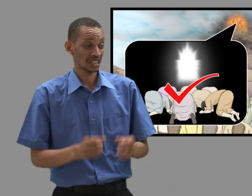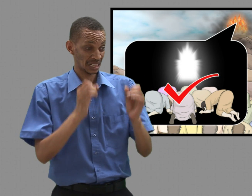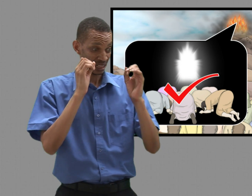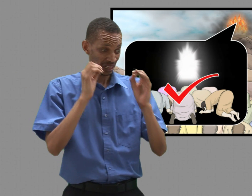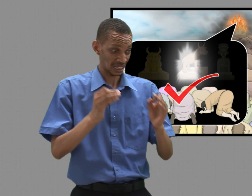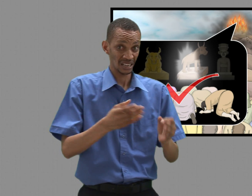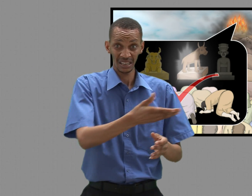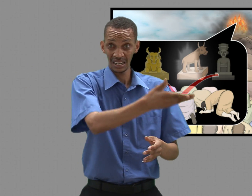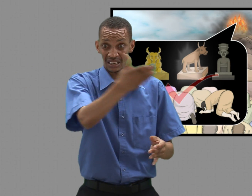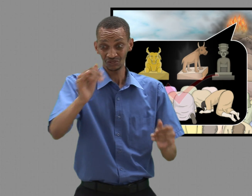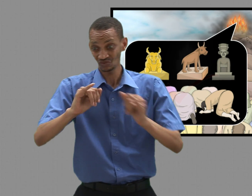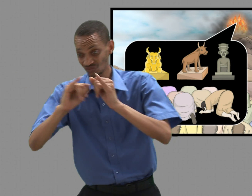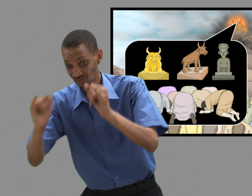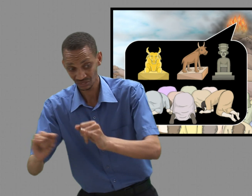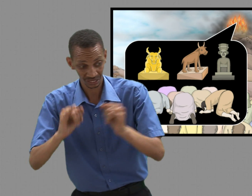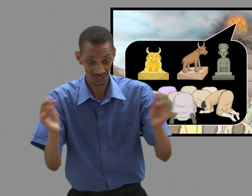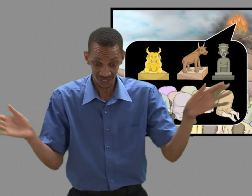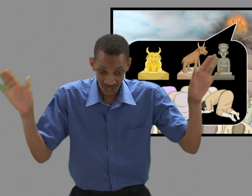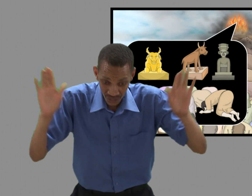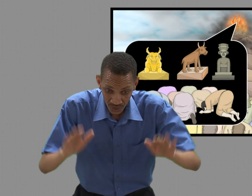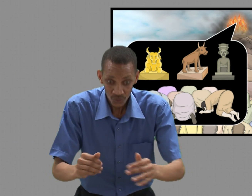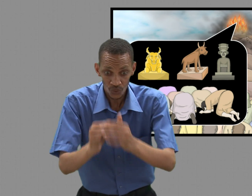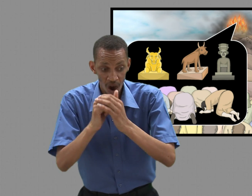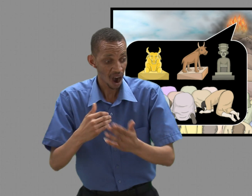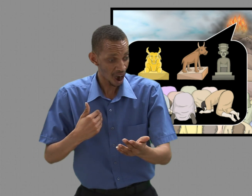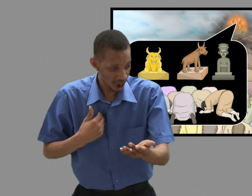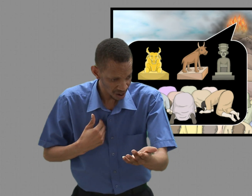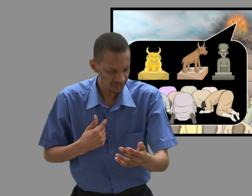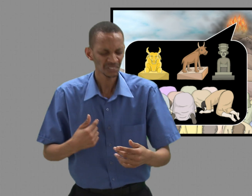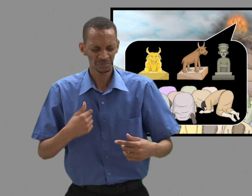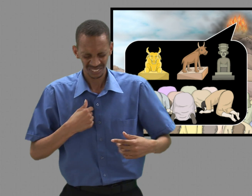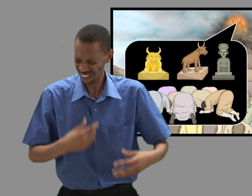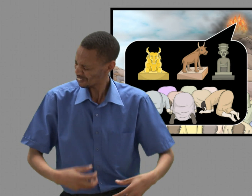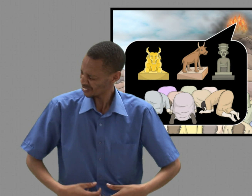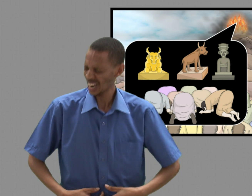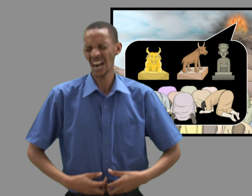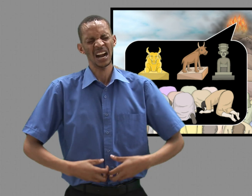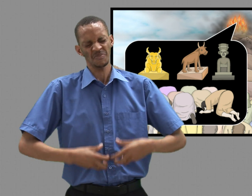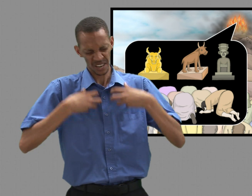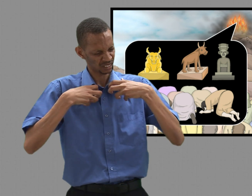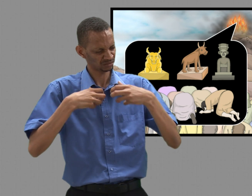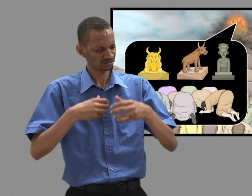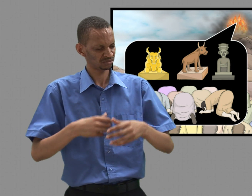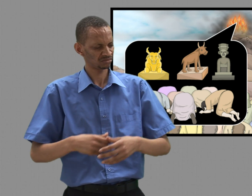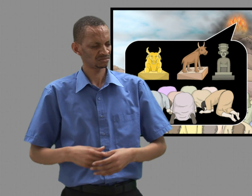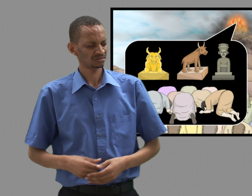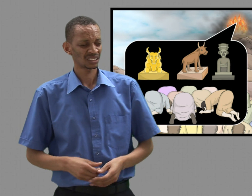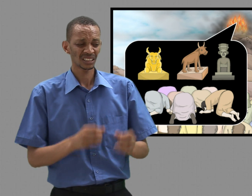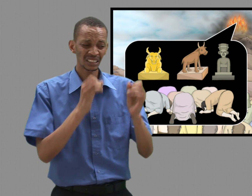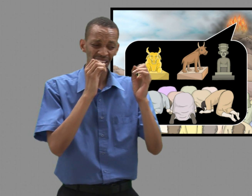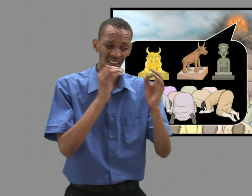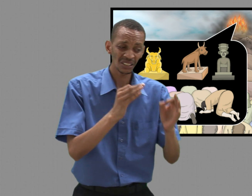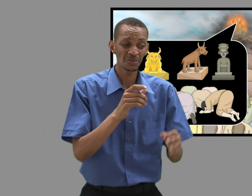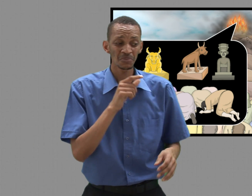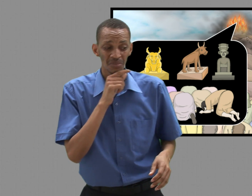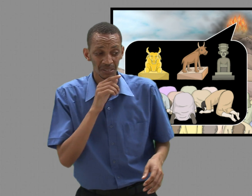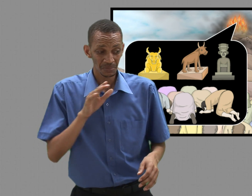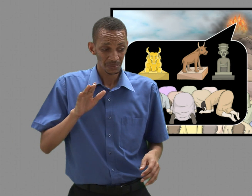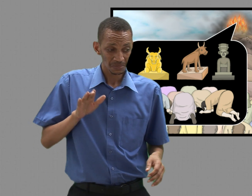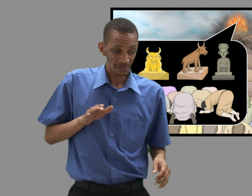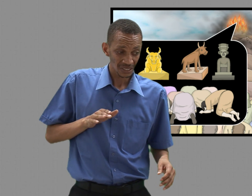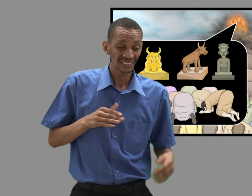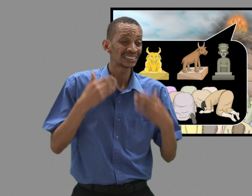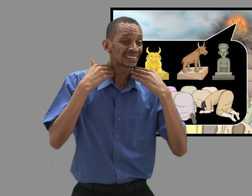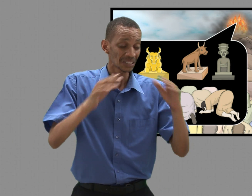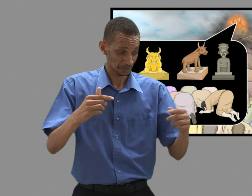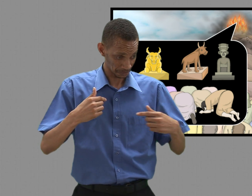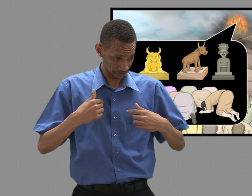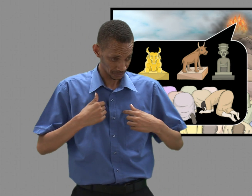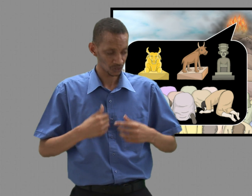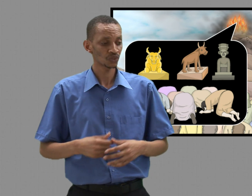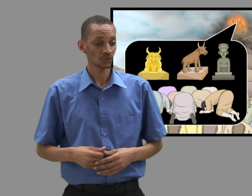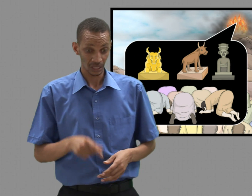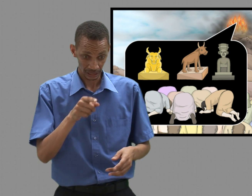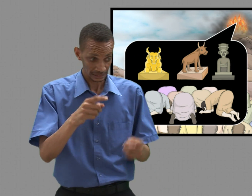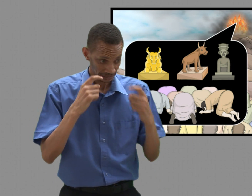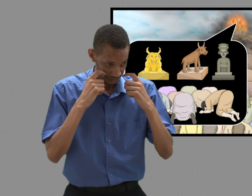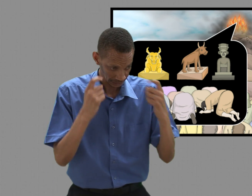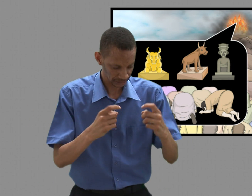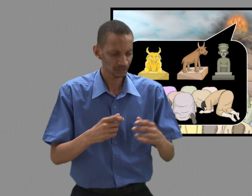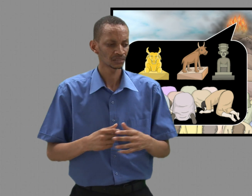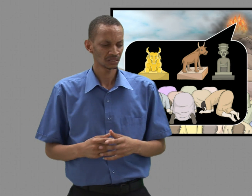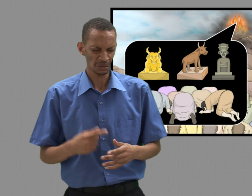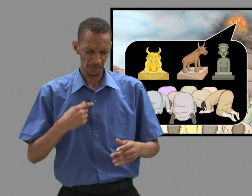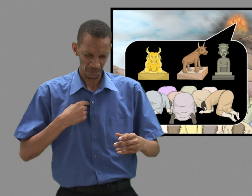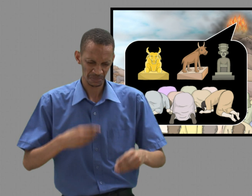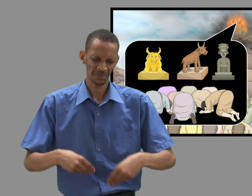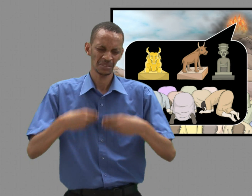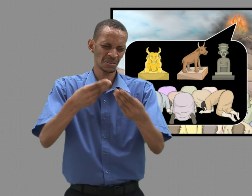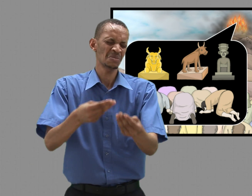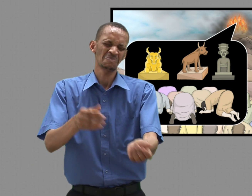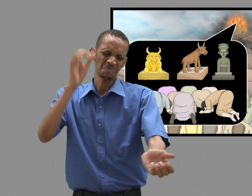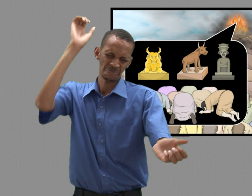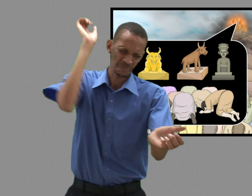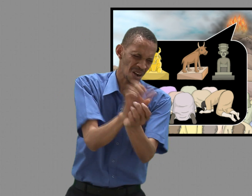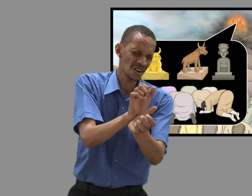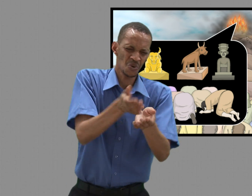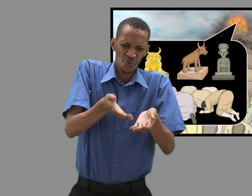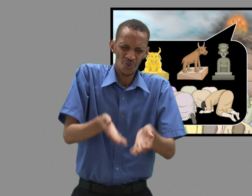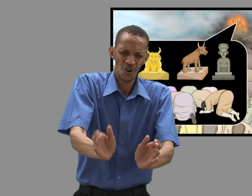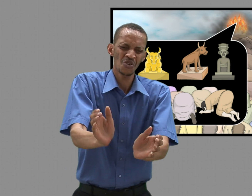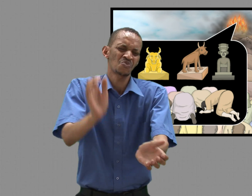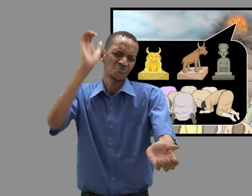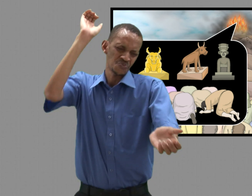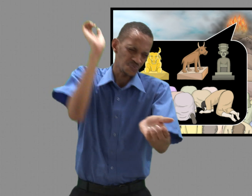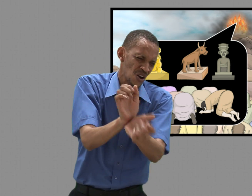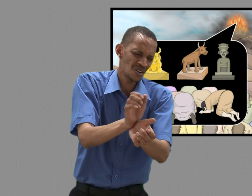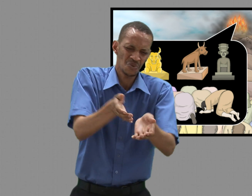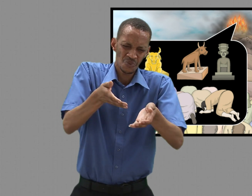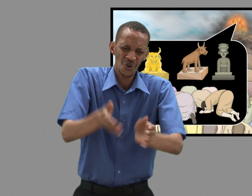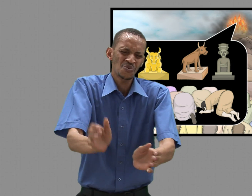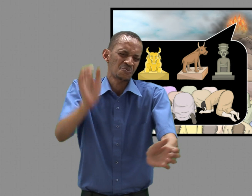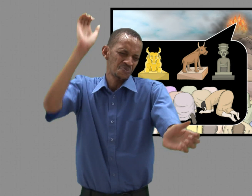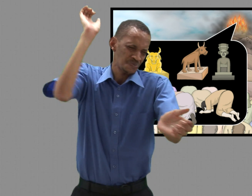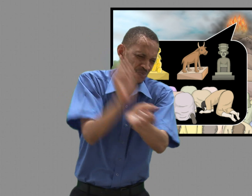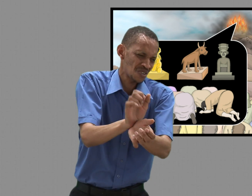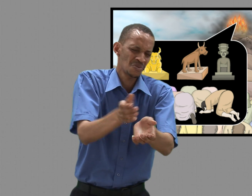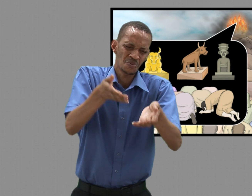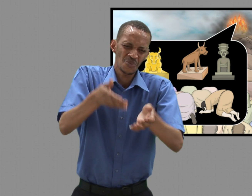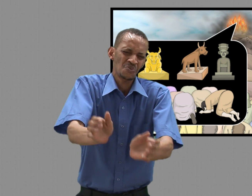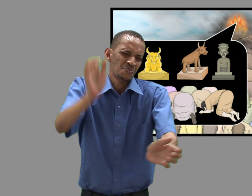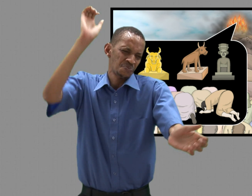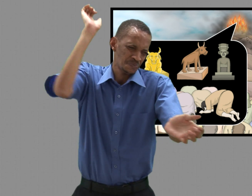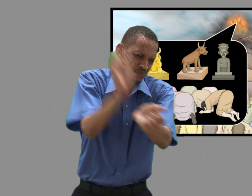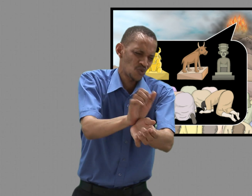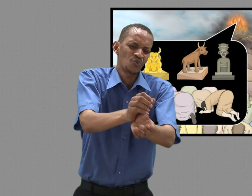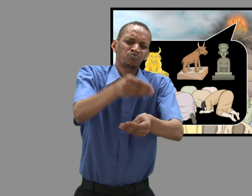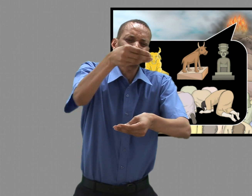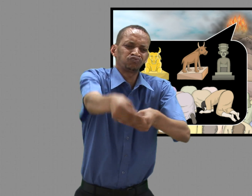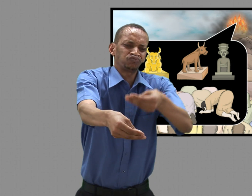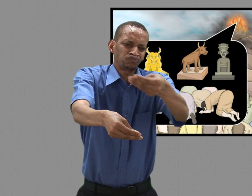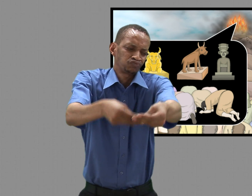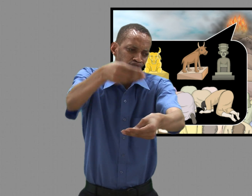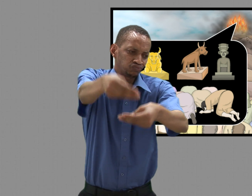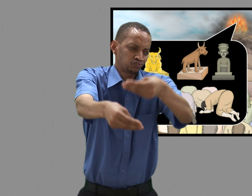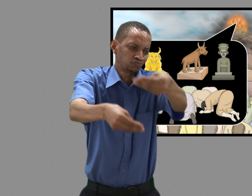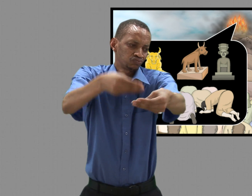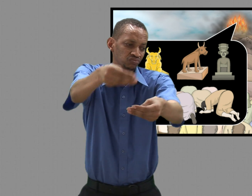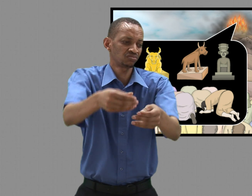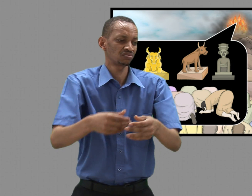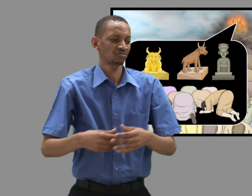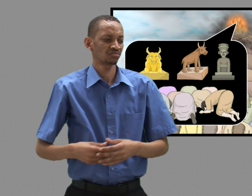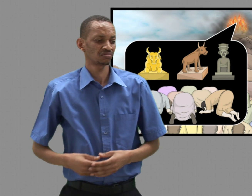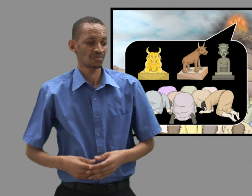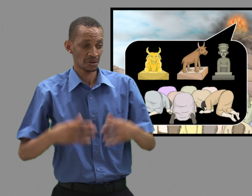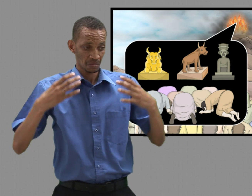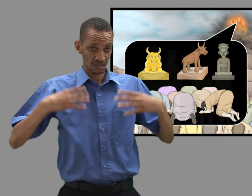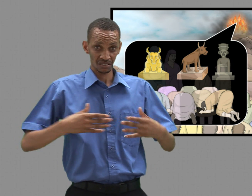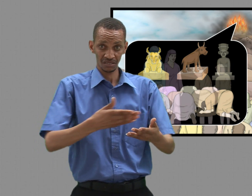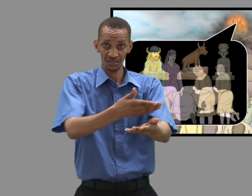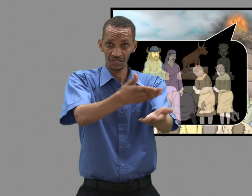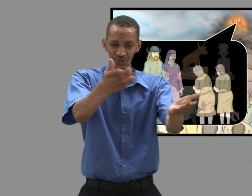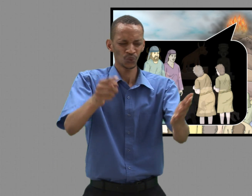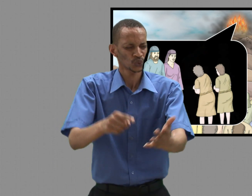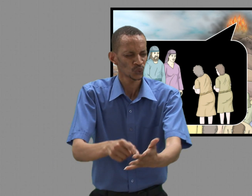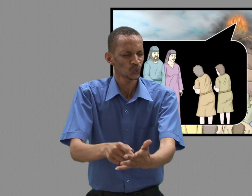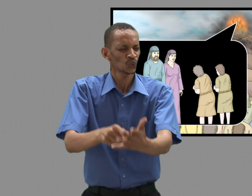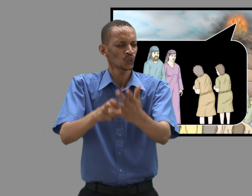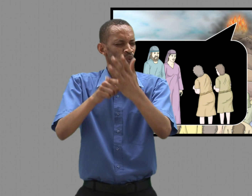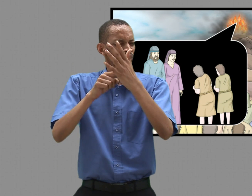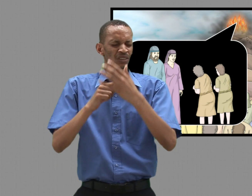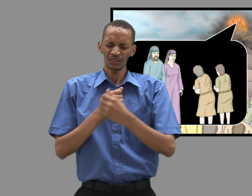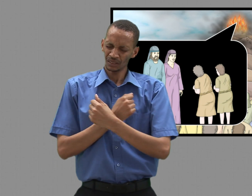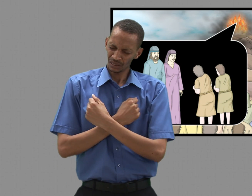You shall not bow down to them or worship them;